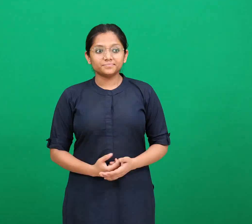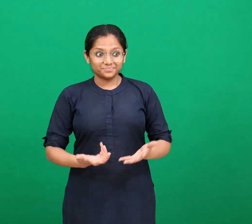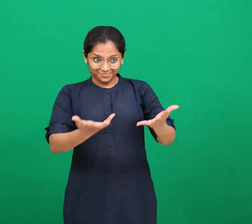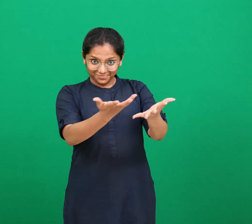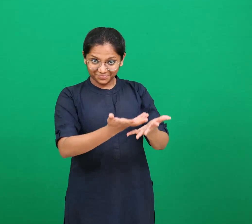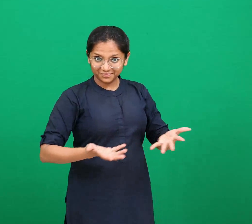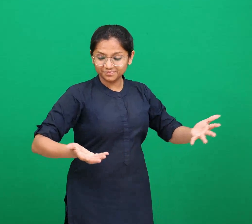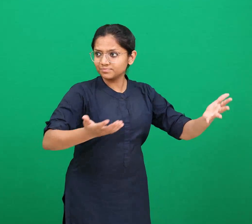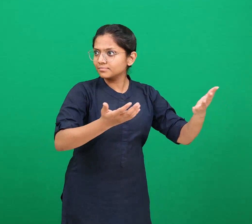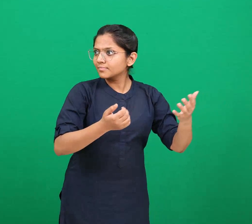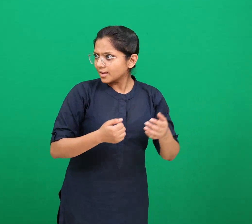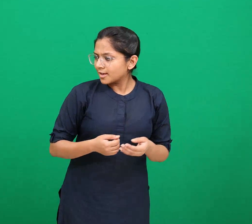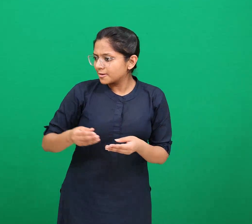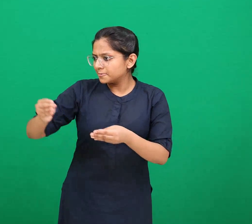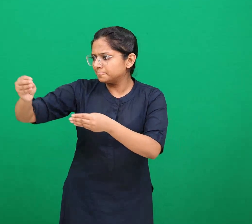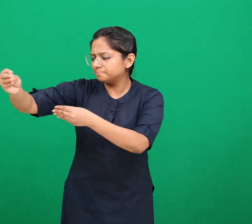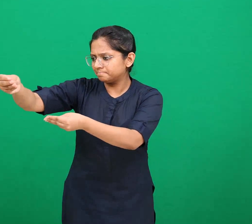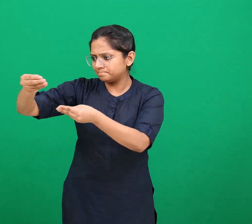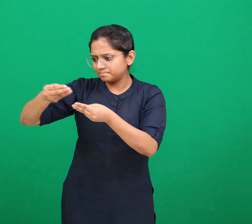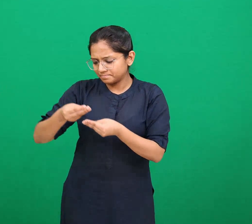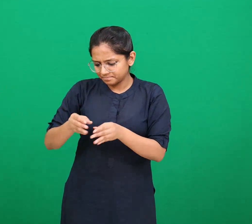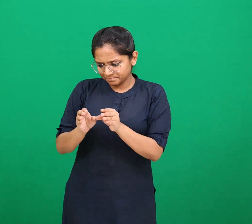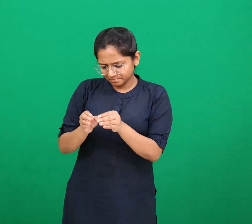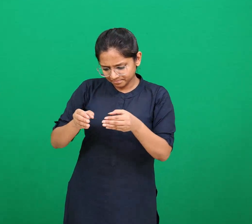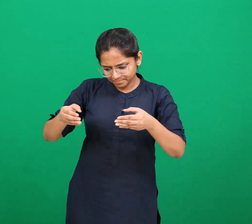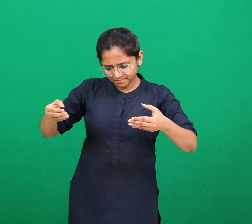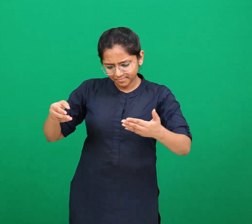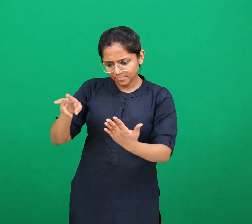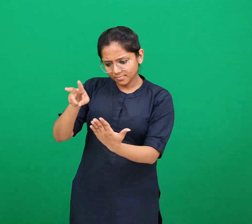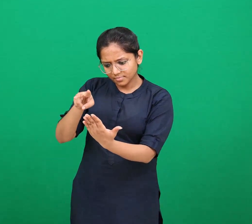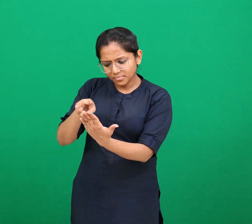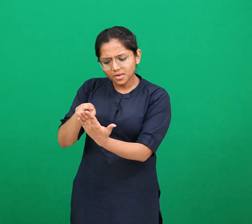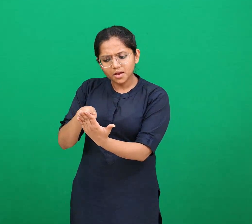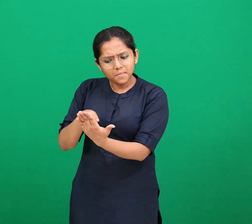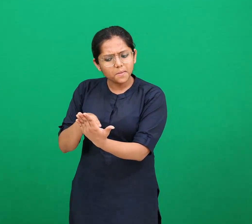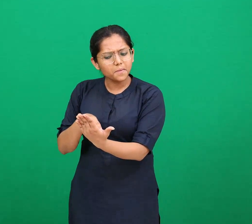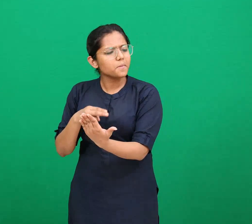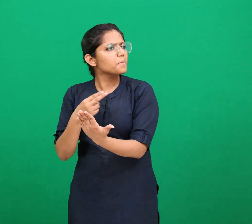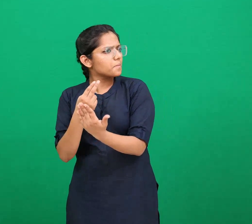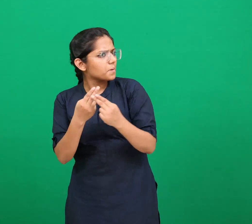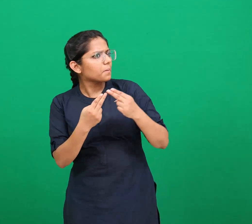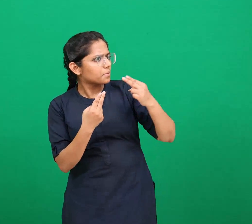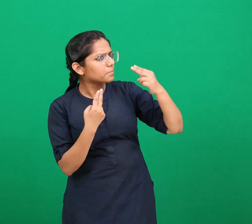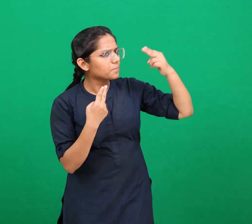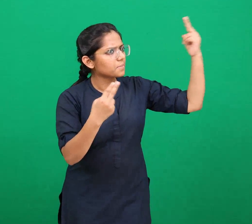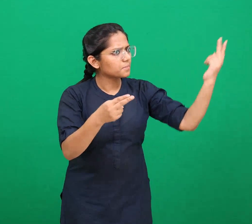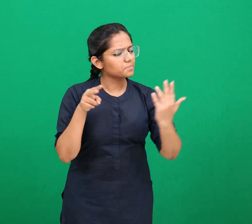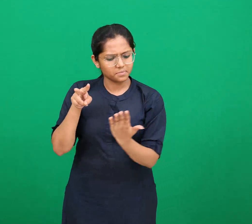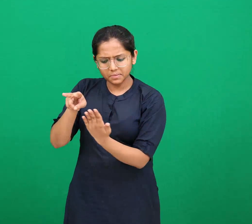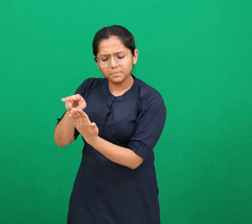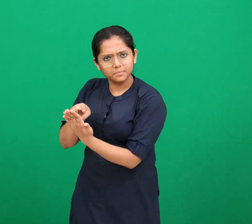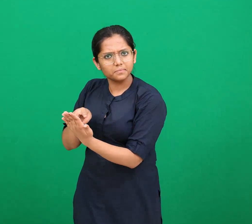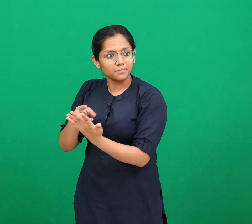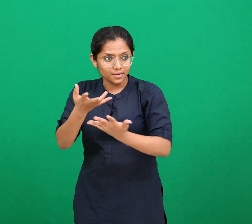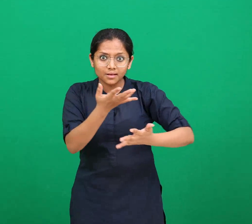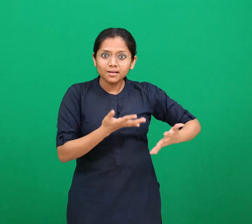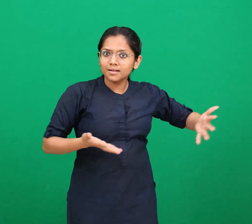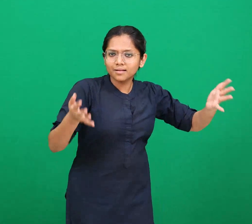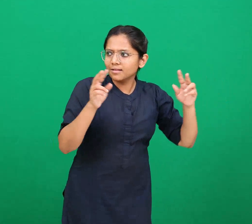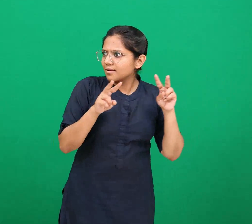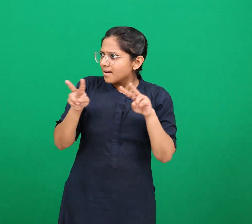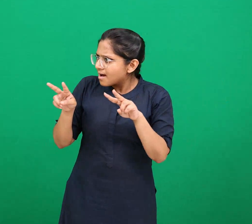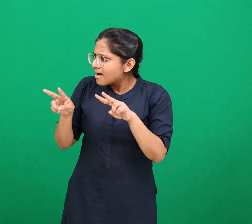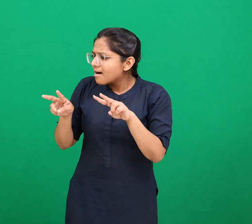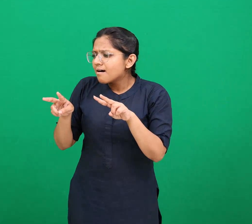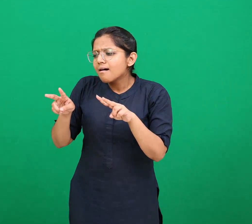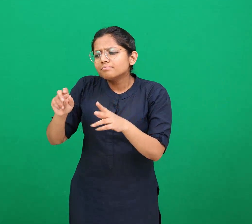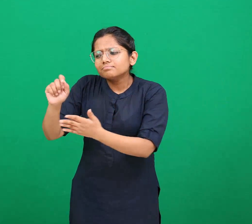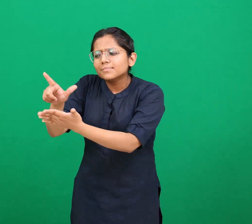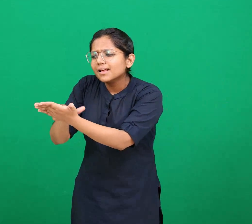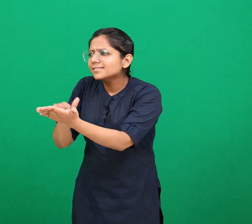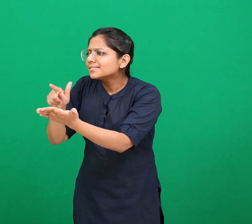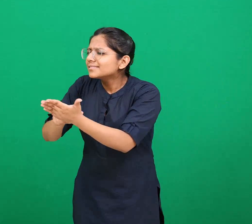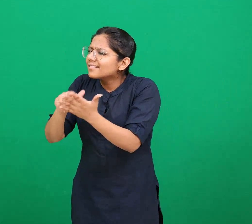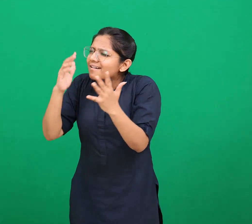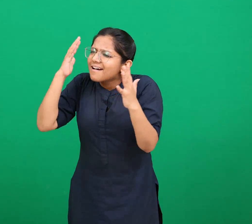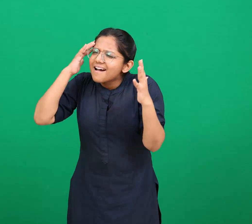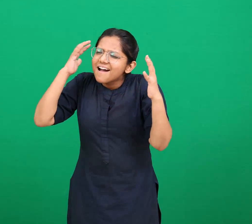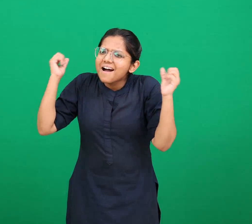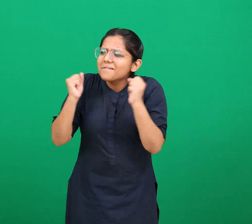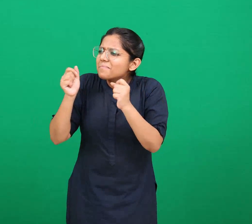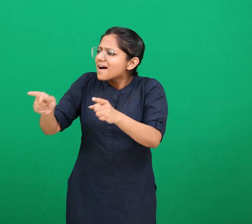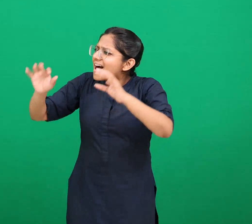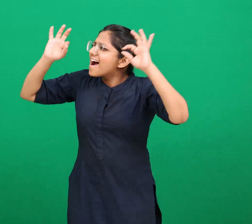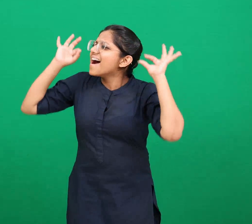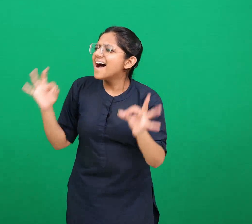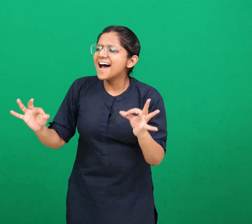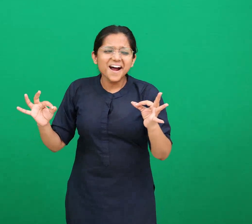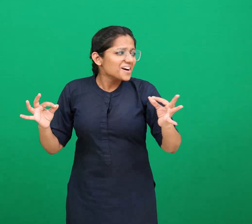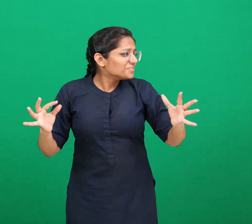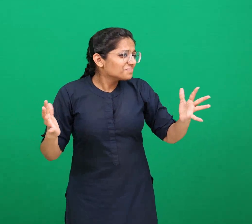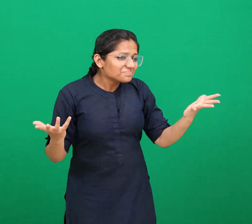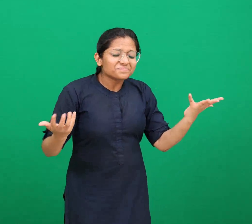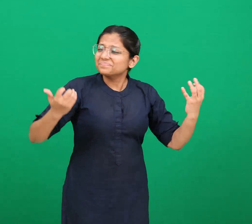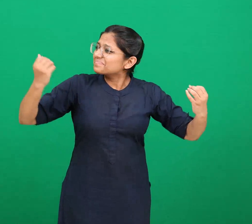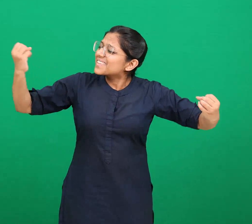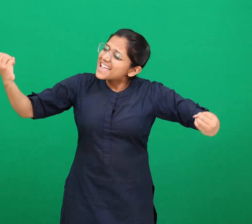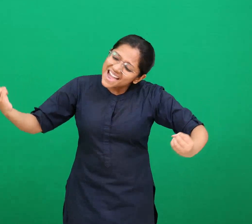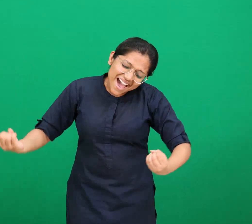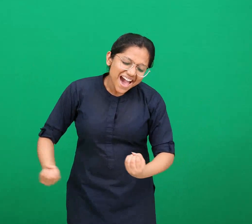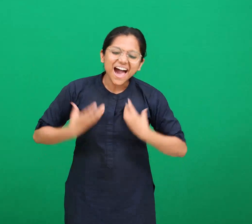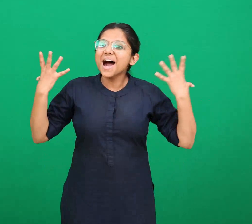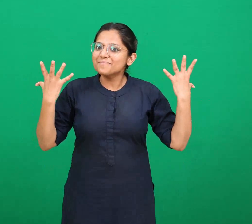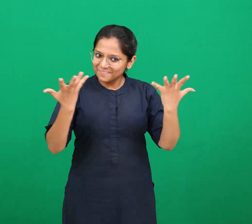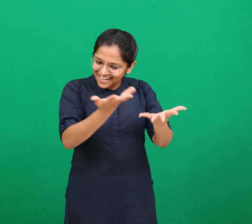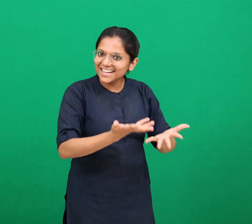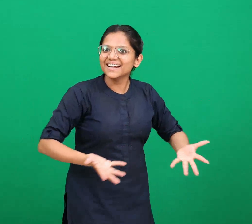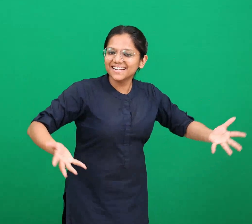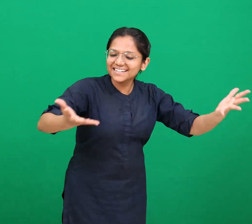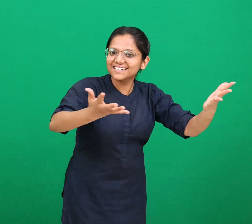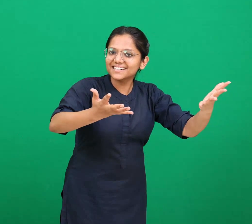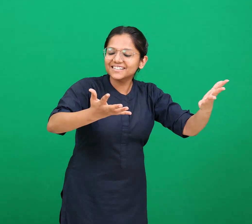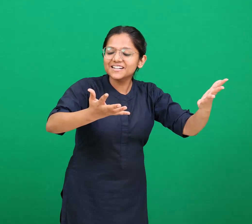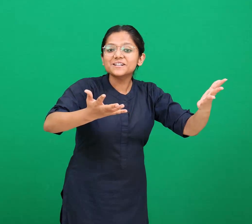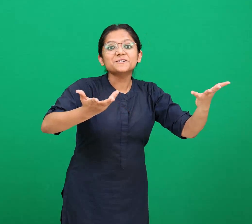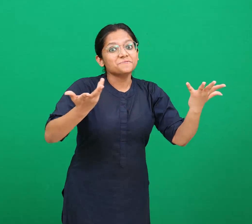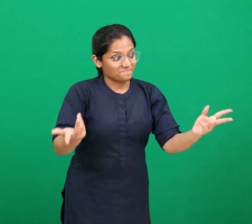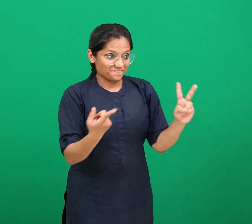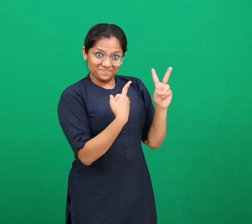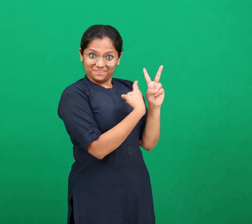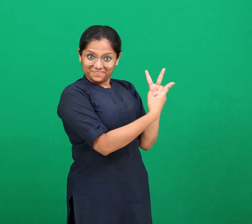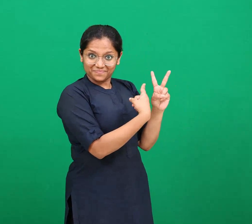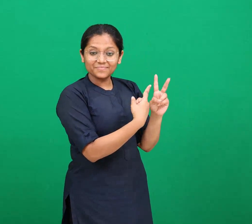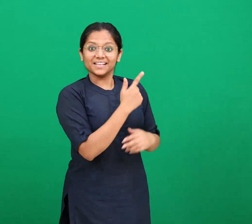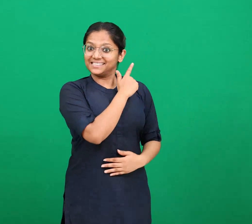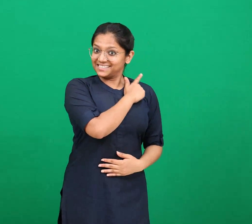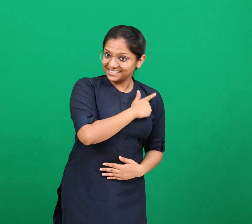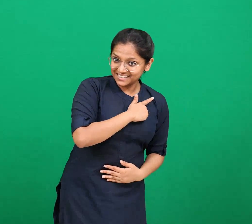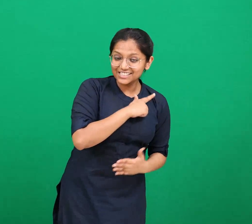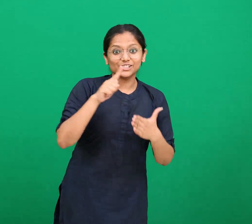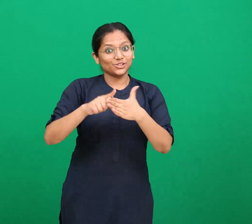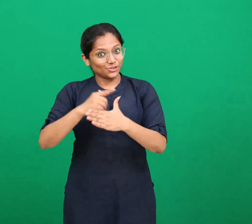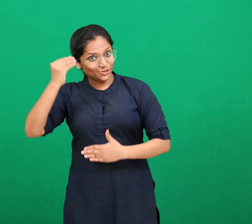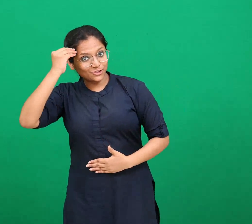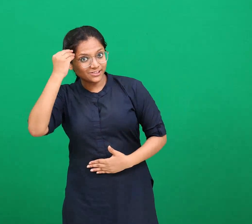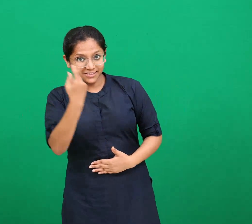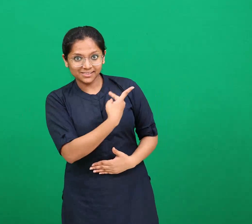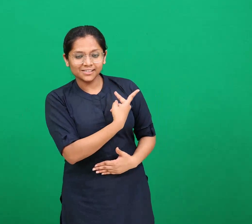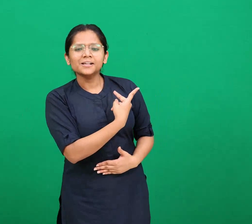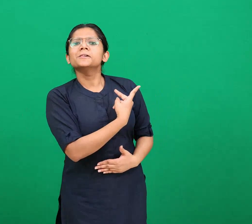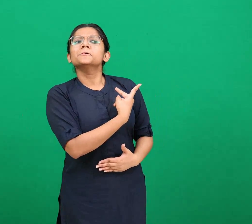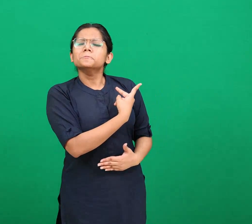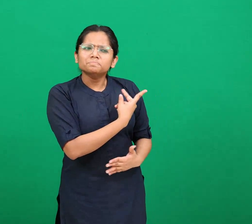When the people read it, they rejoiced at its encouraging message.